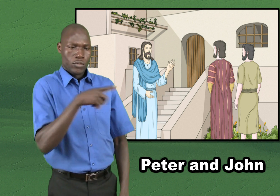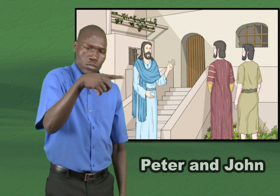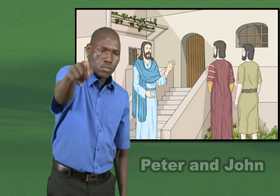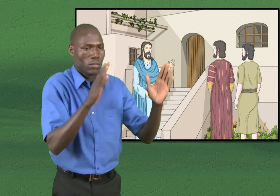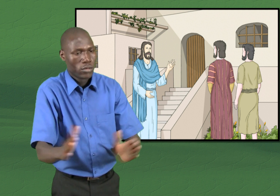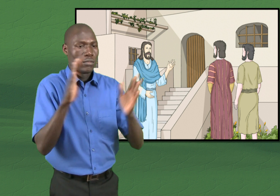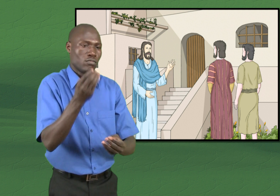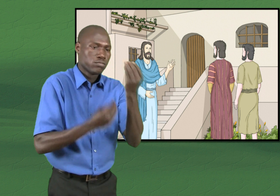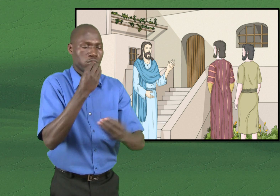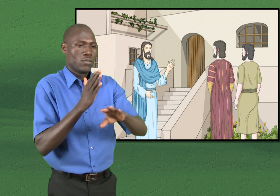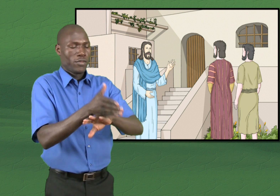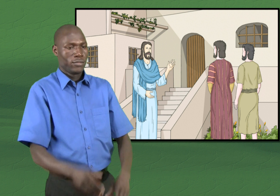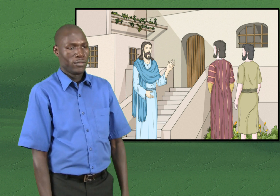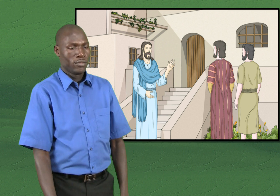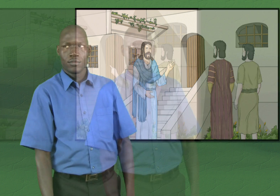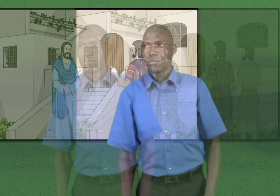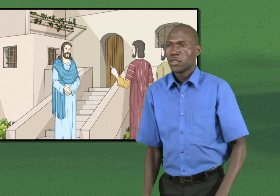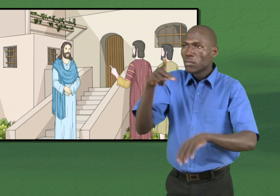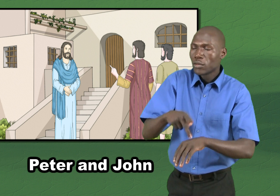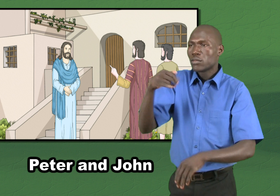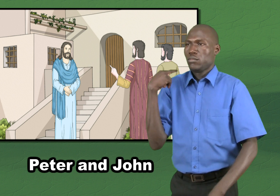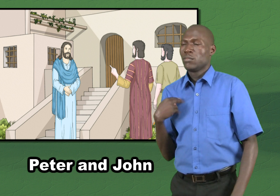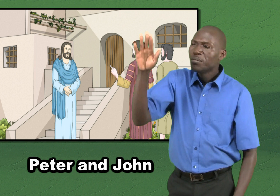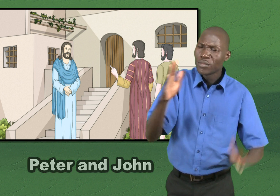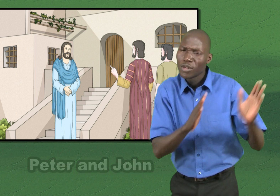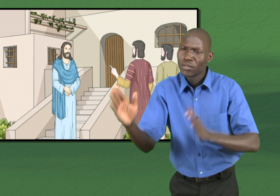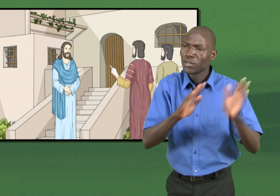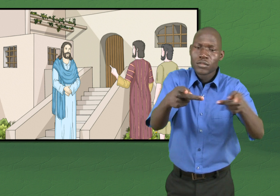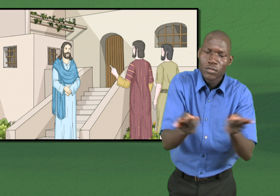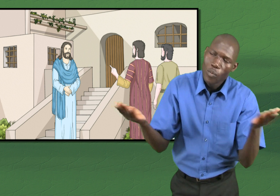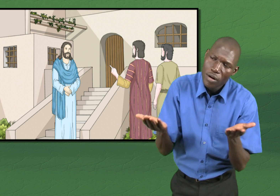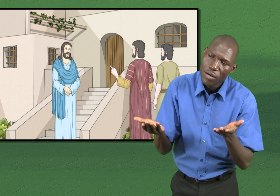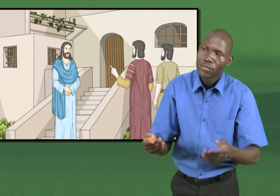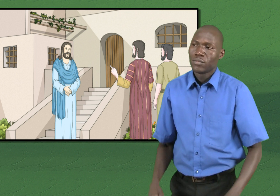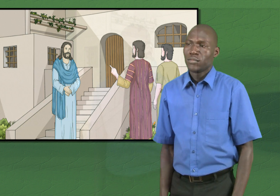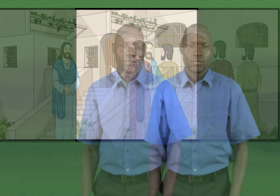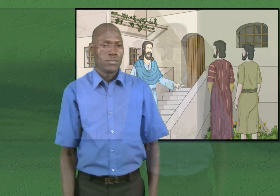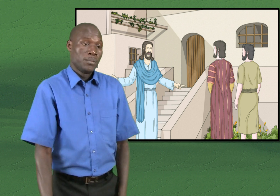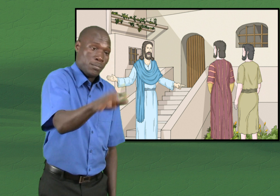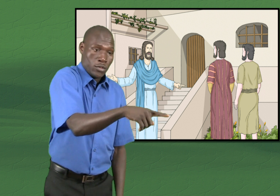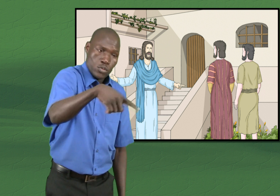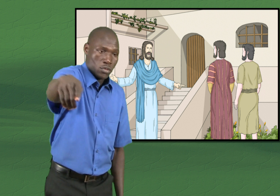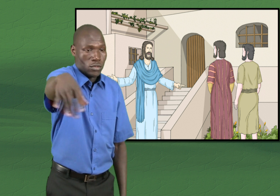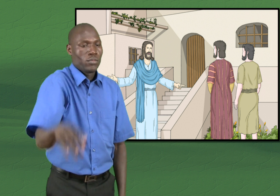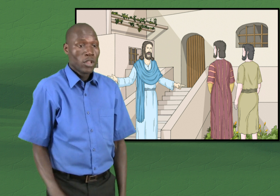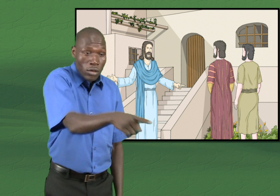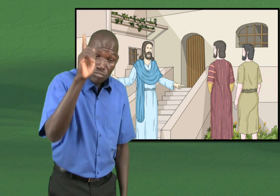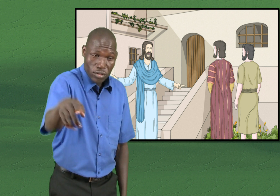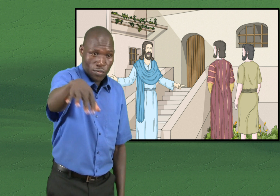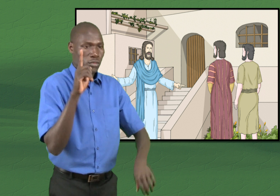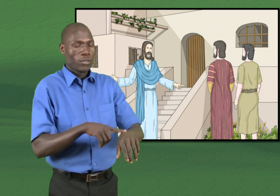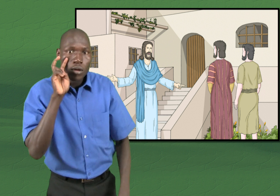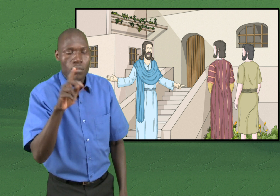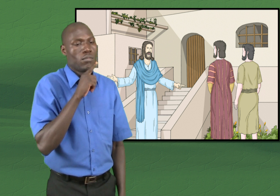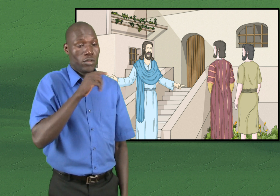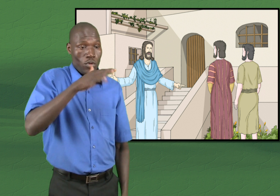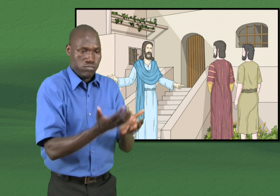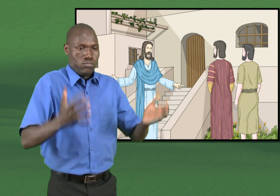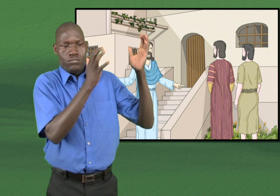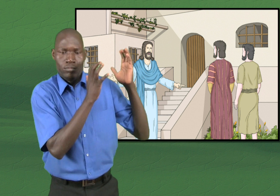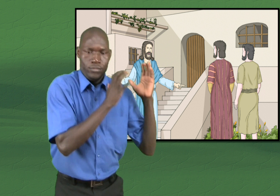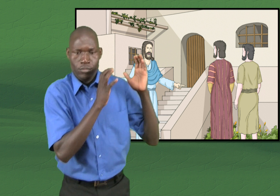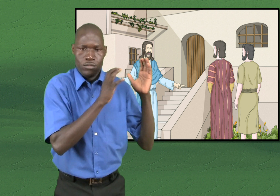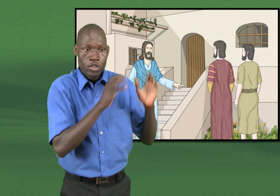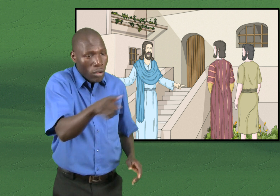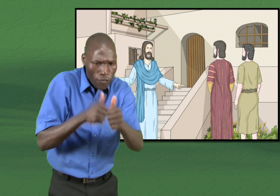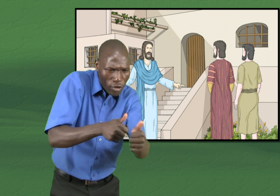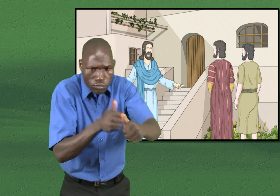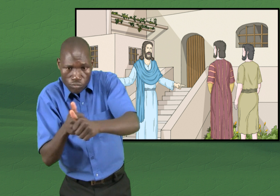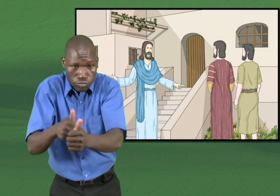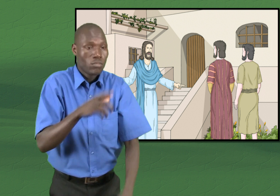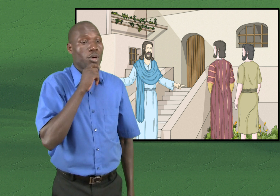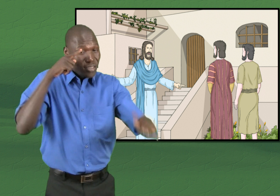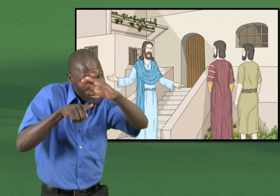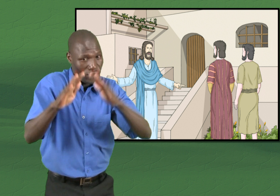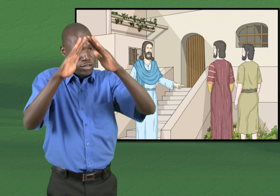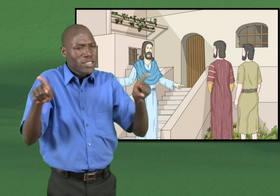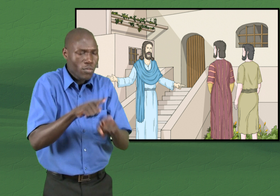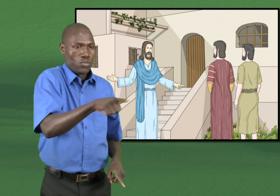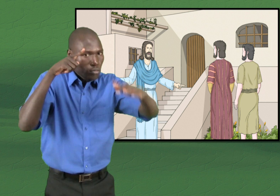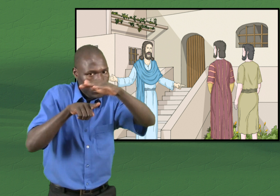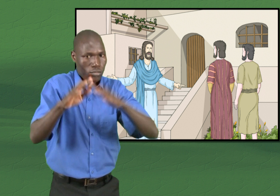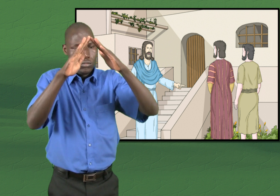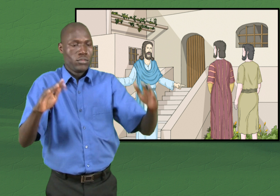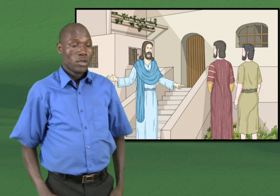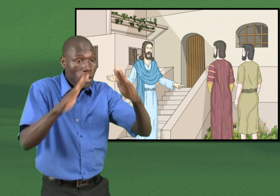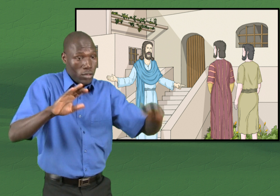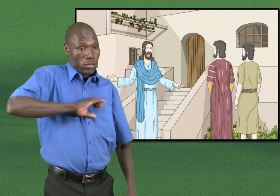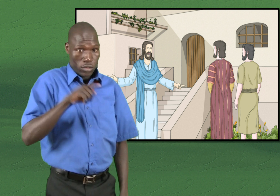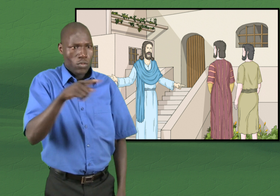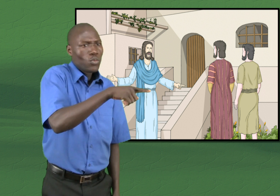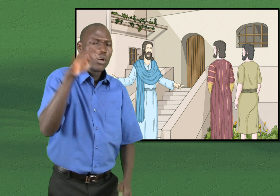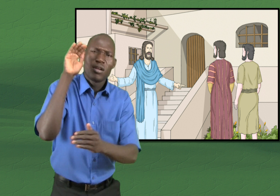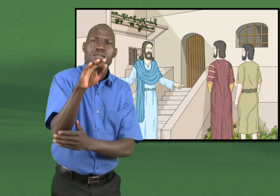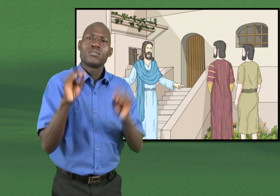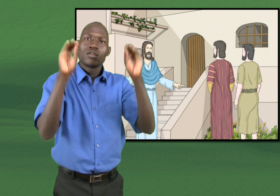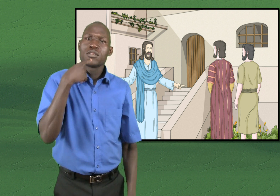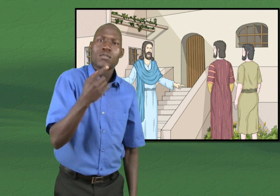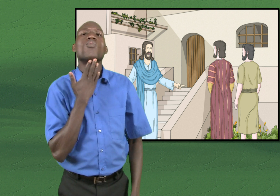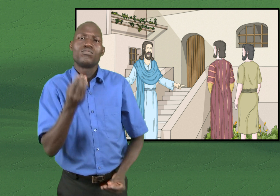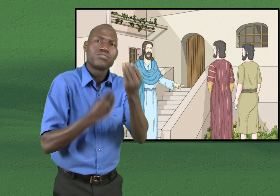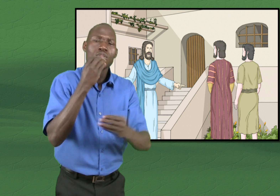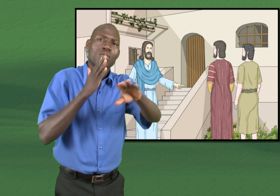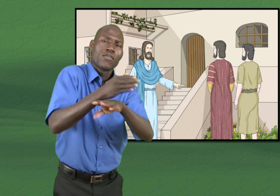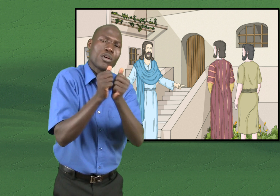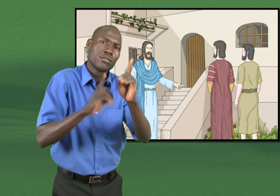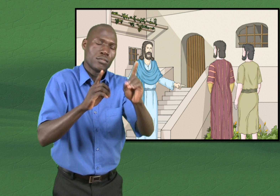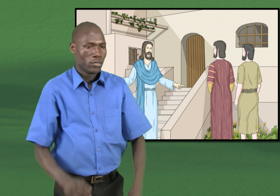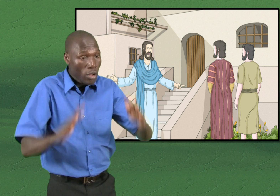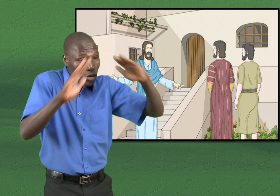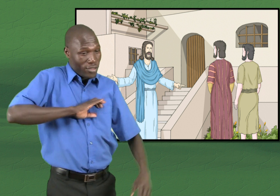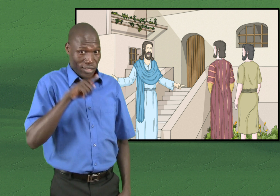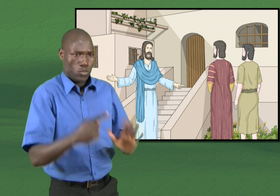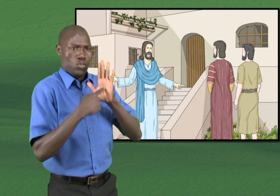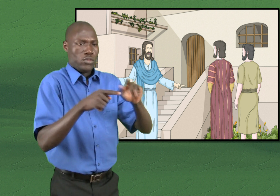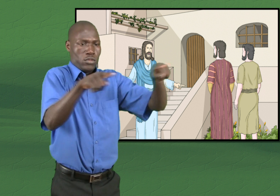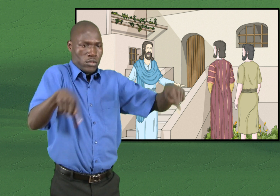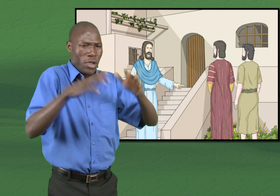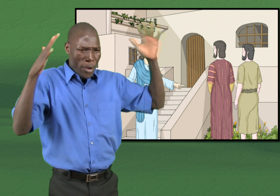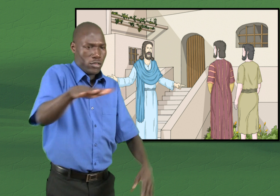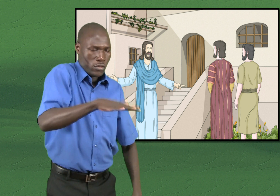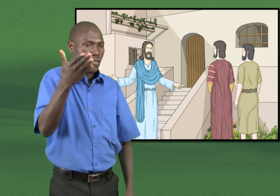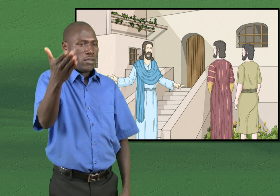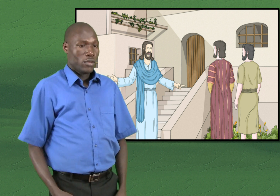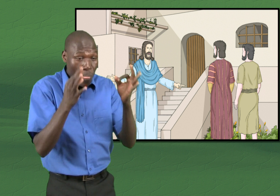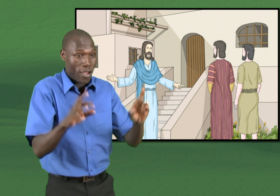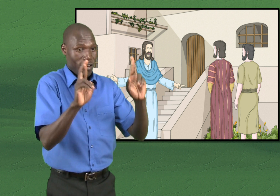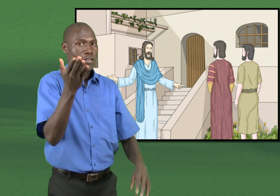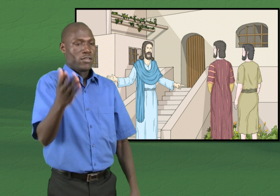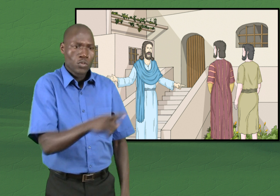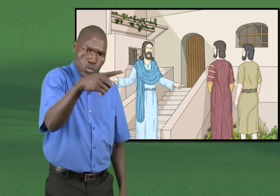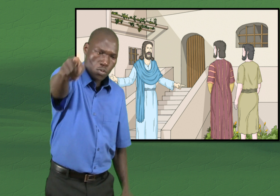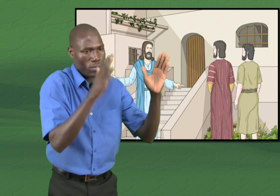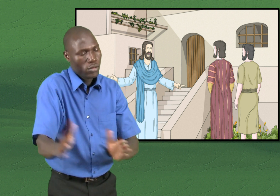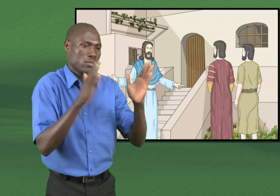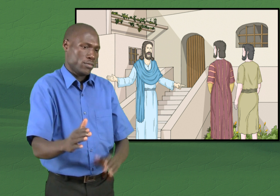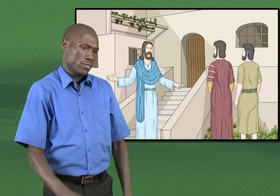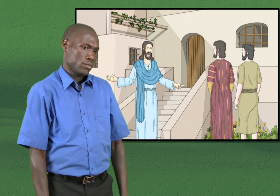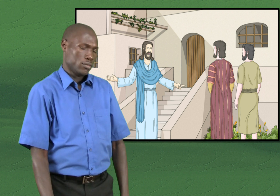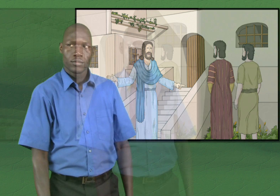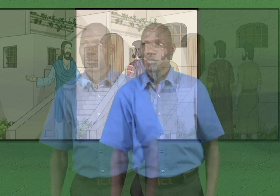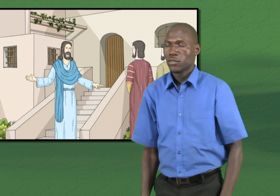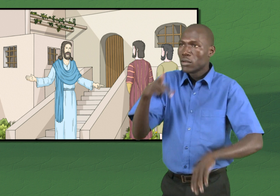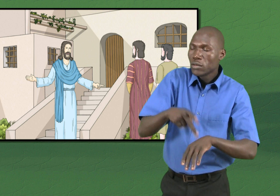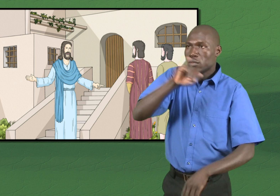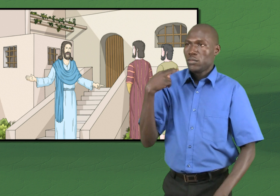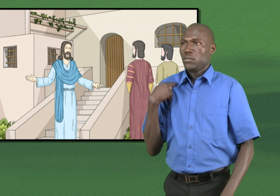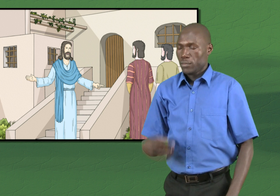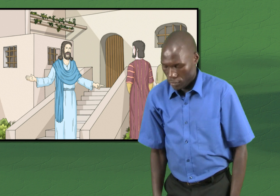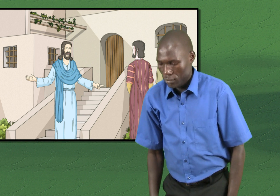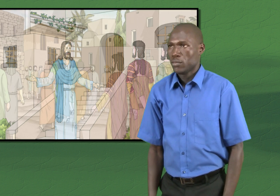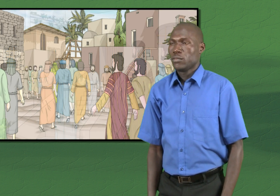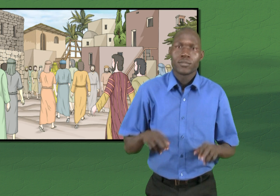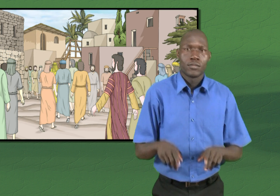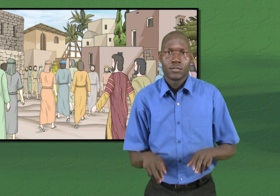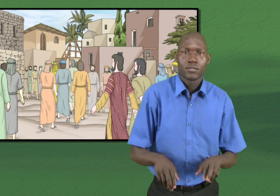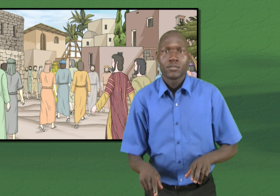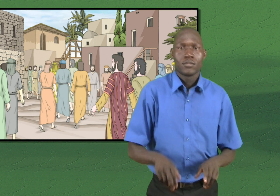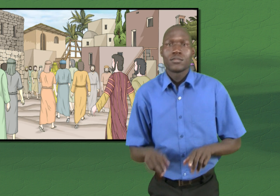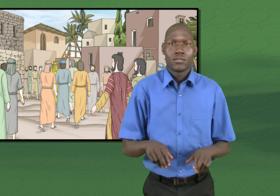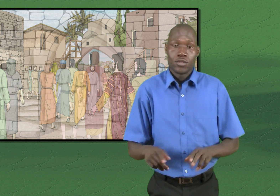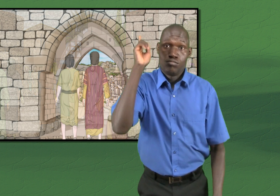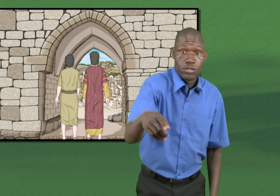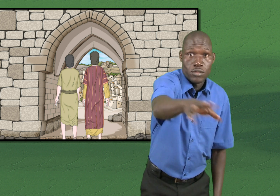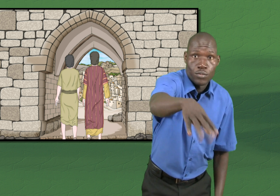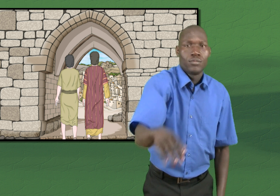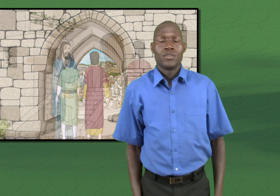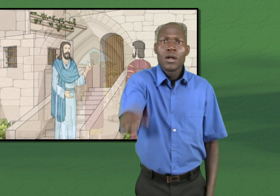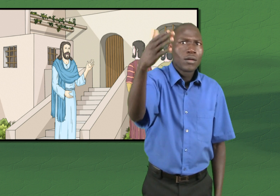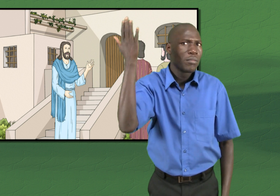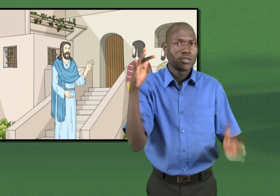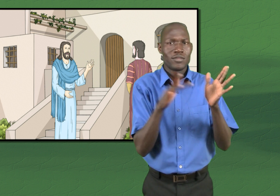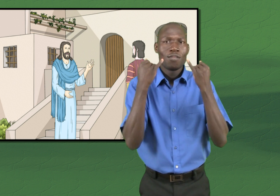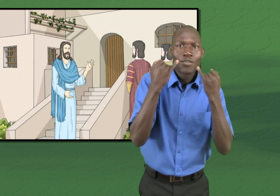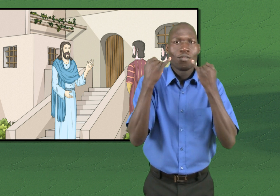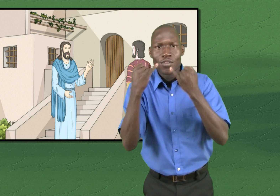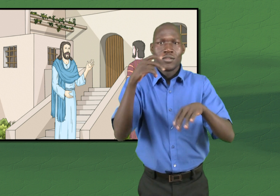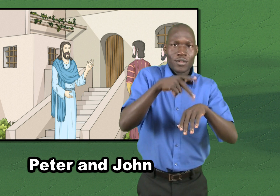They were deeply grieved and began to ask Him one after another, “Surely not I, Lord?”